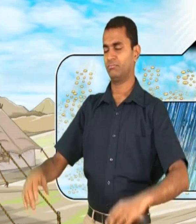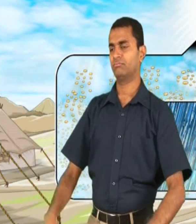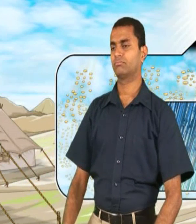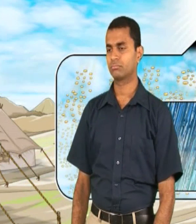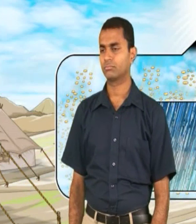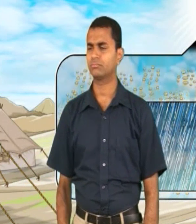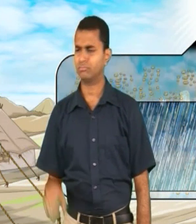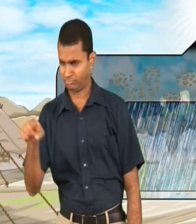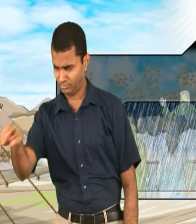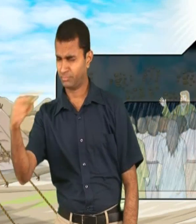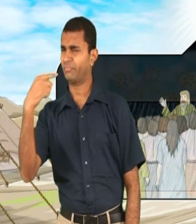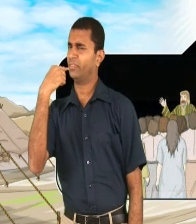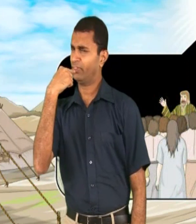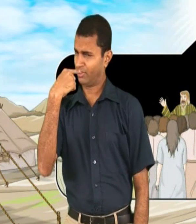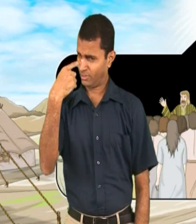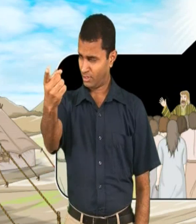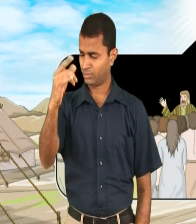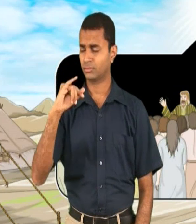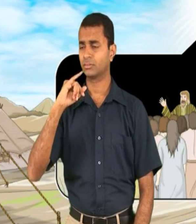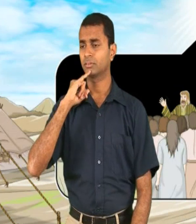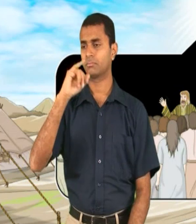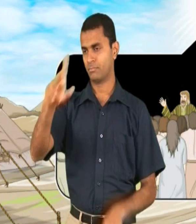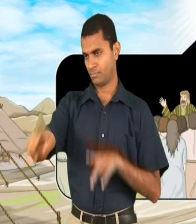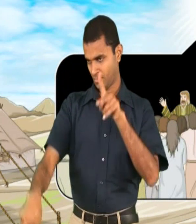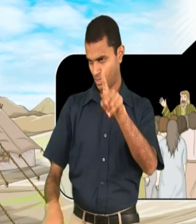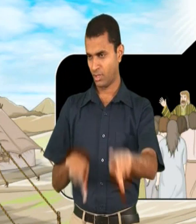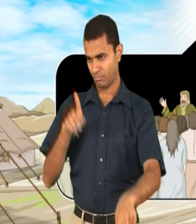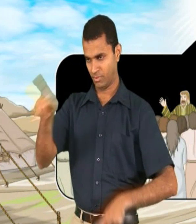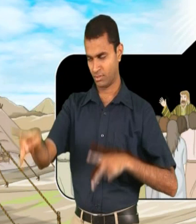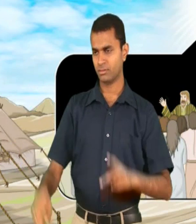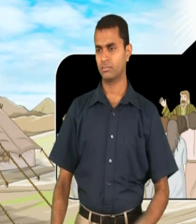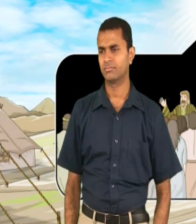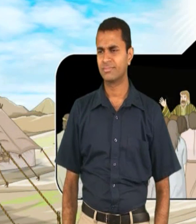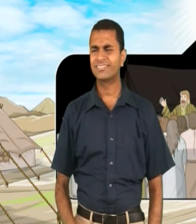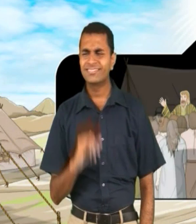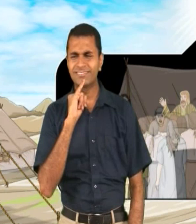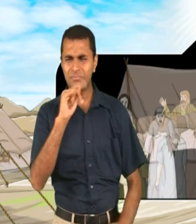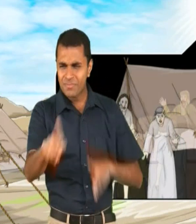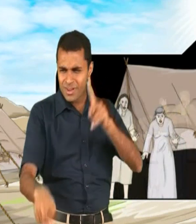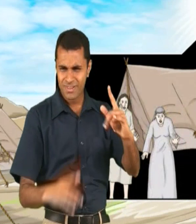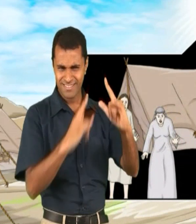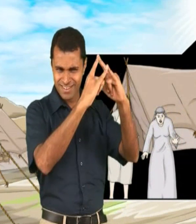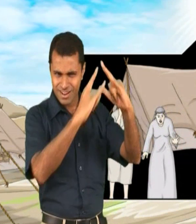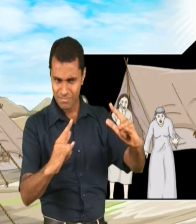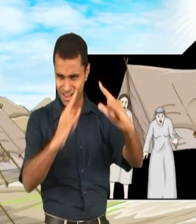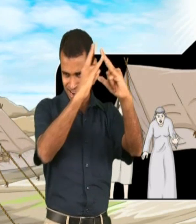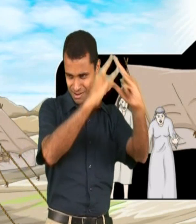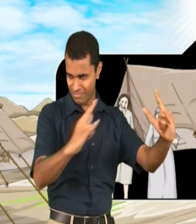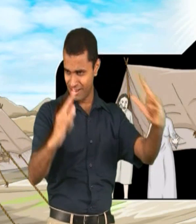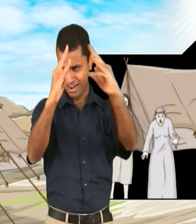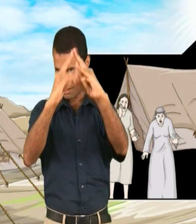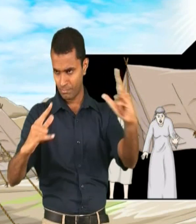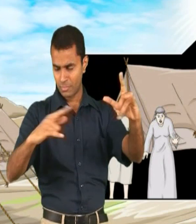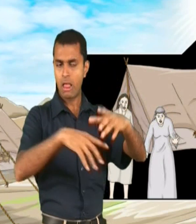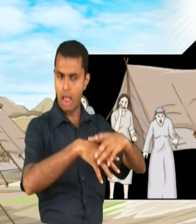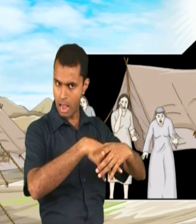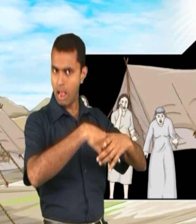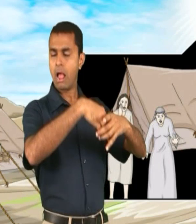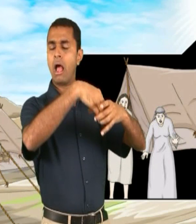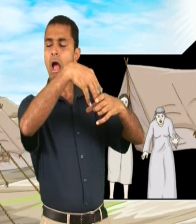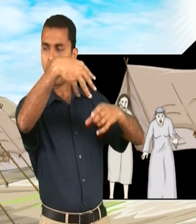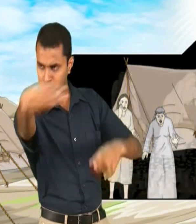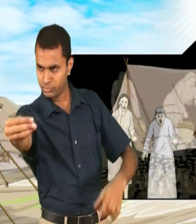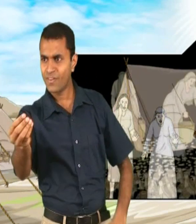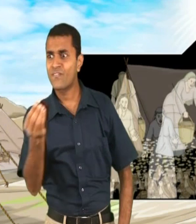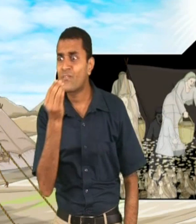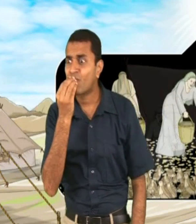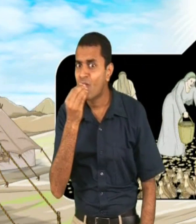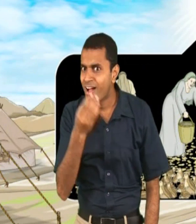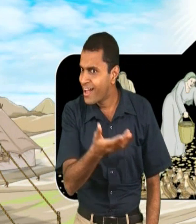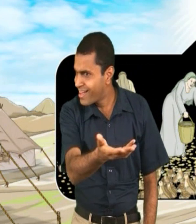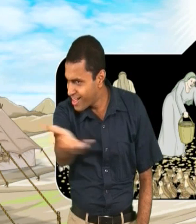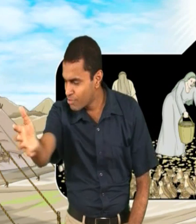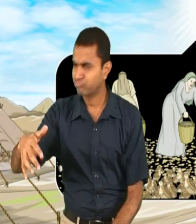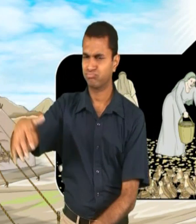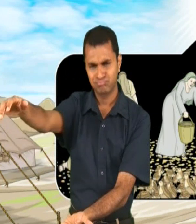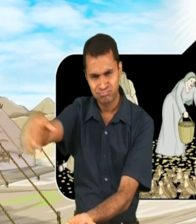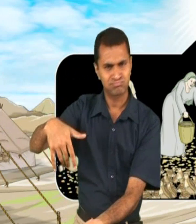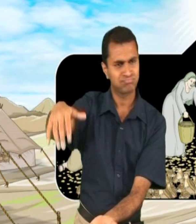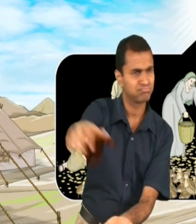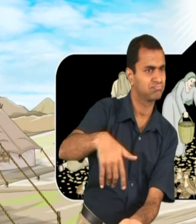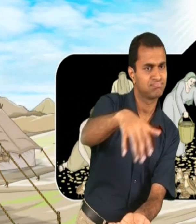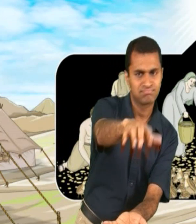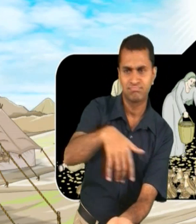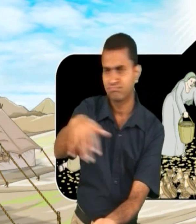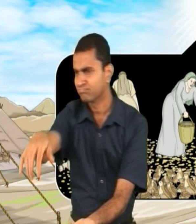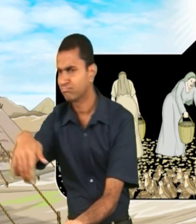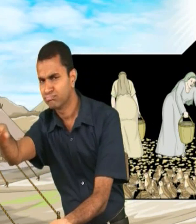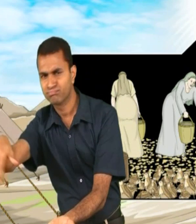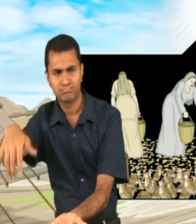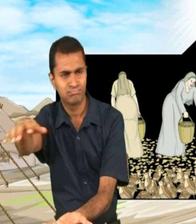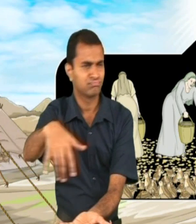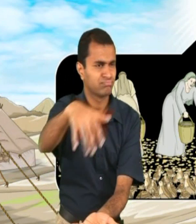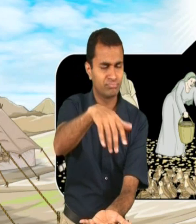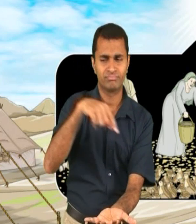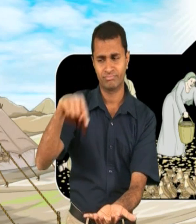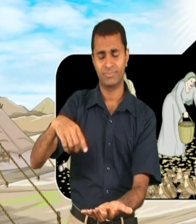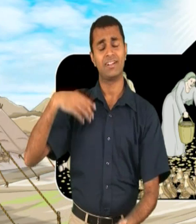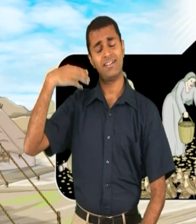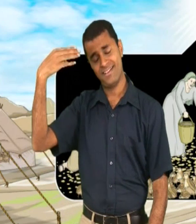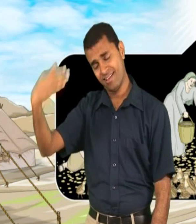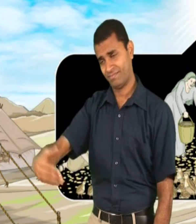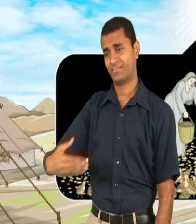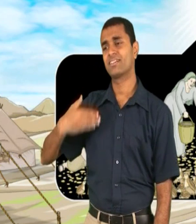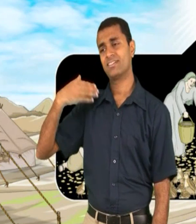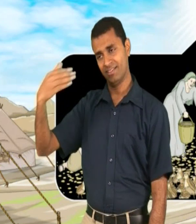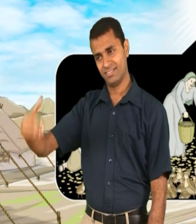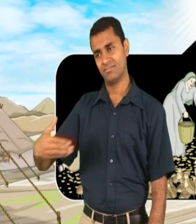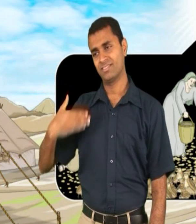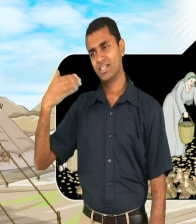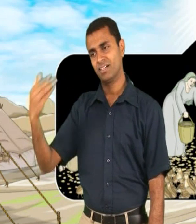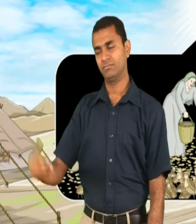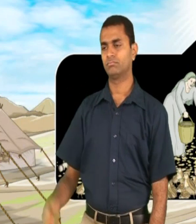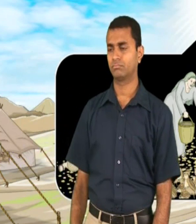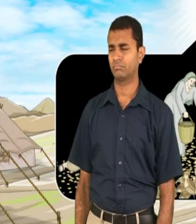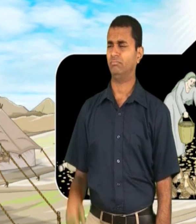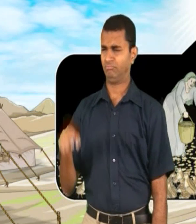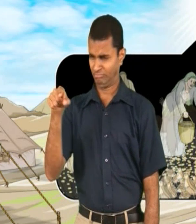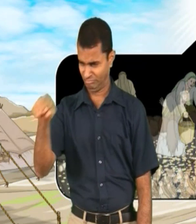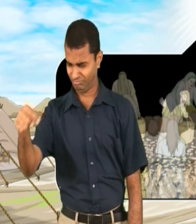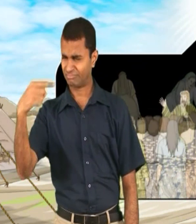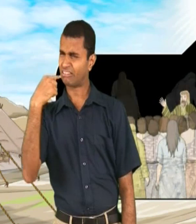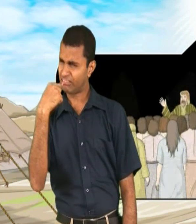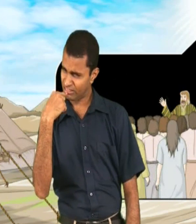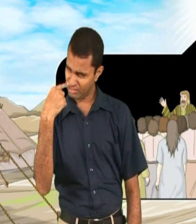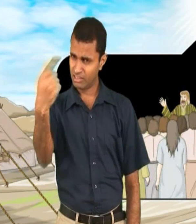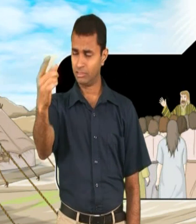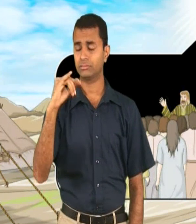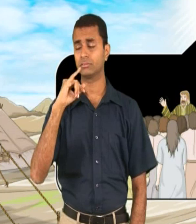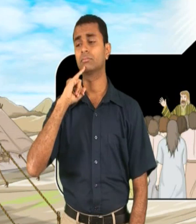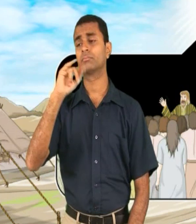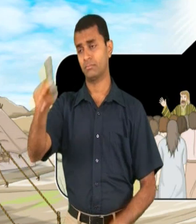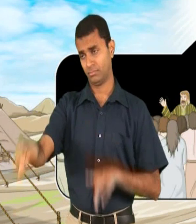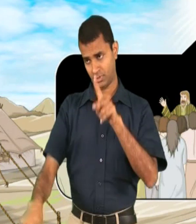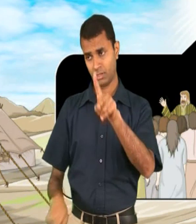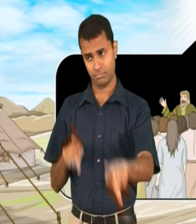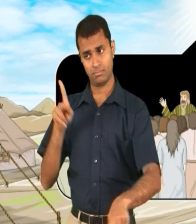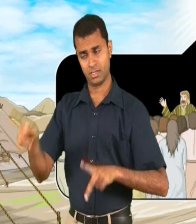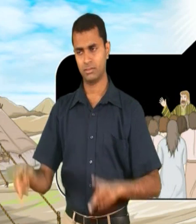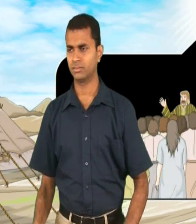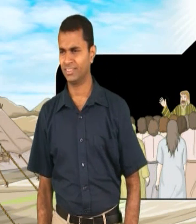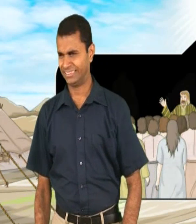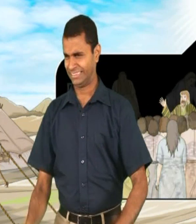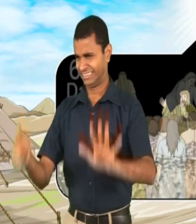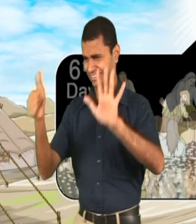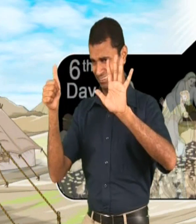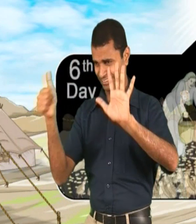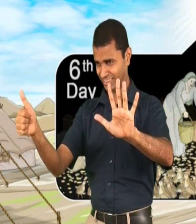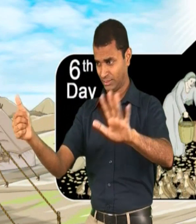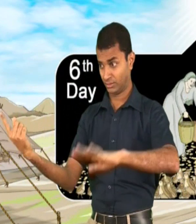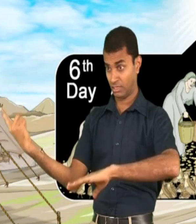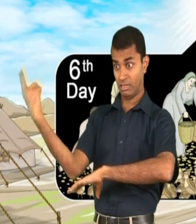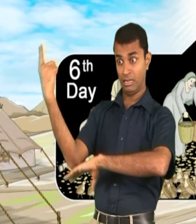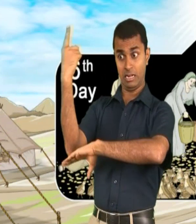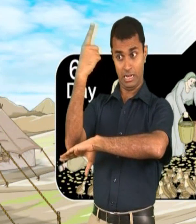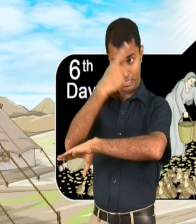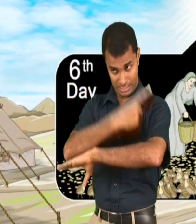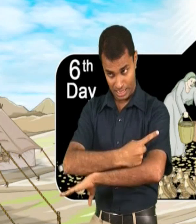Each day the people are to go out and gather enough for that day. In this way I will test whether or not they will follow My instructions.